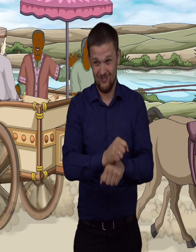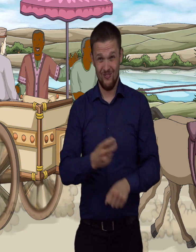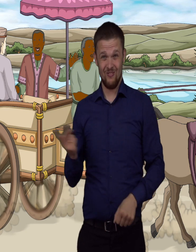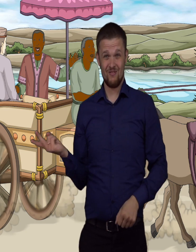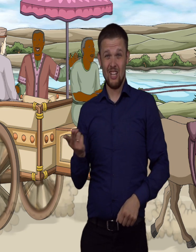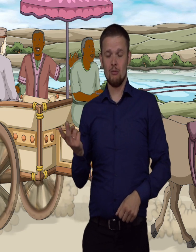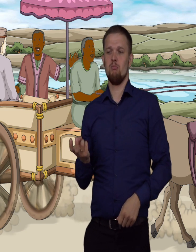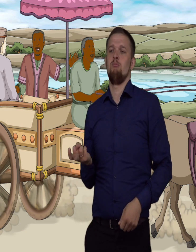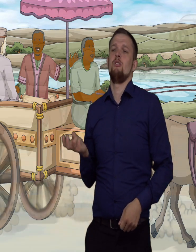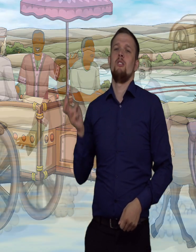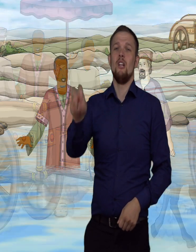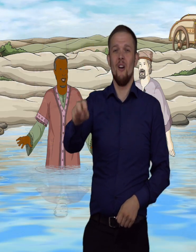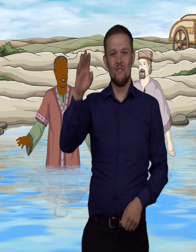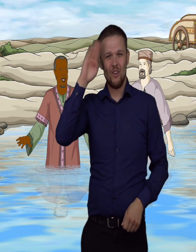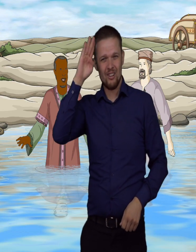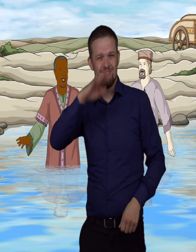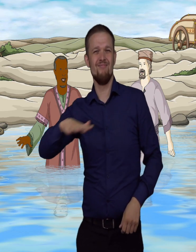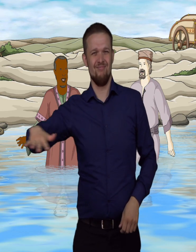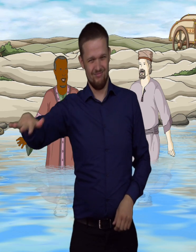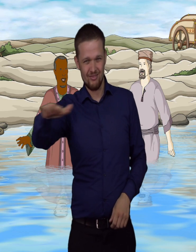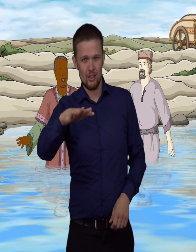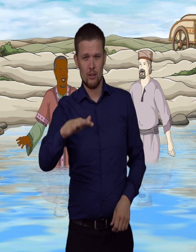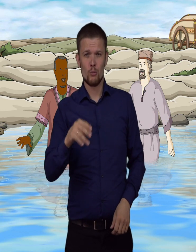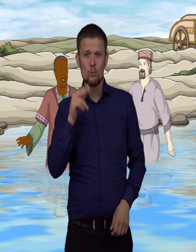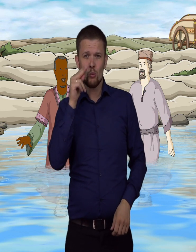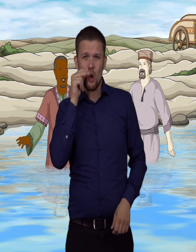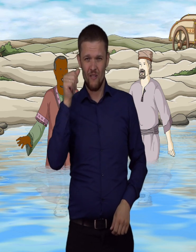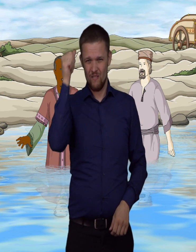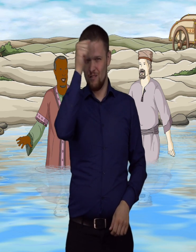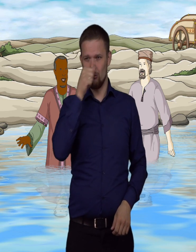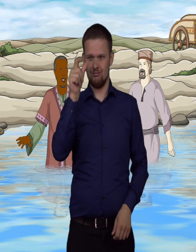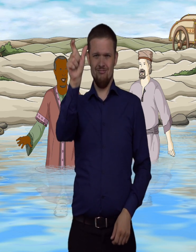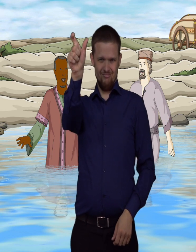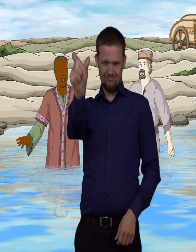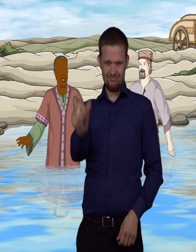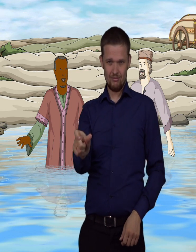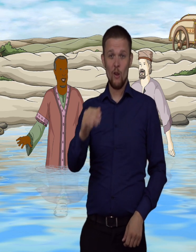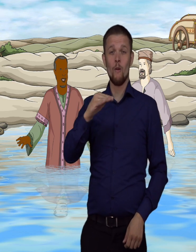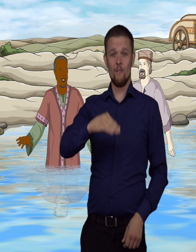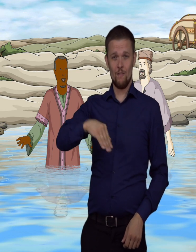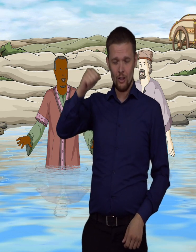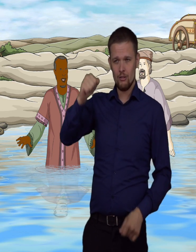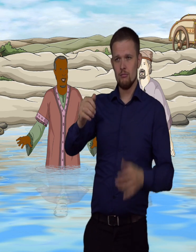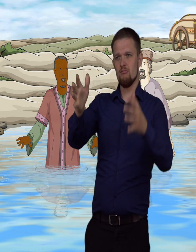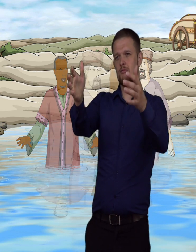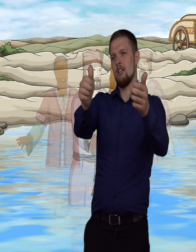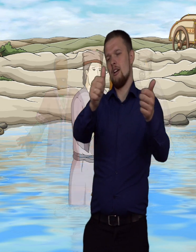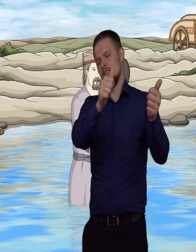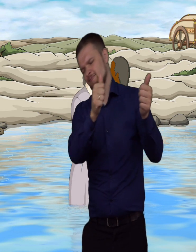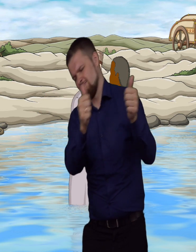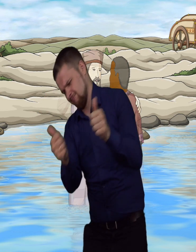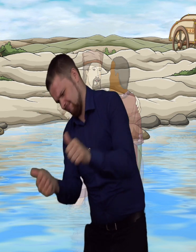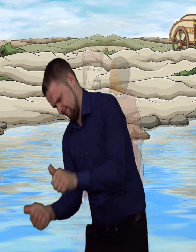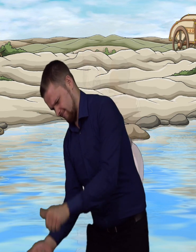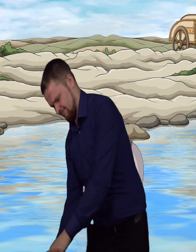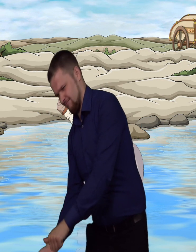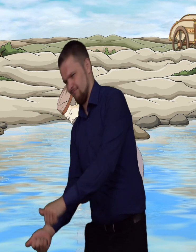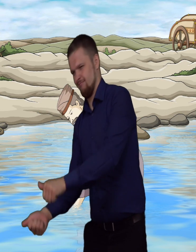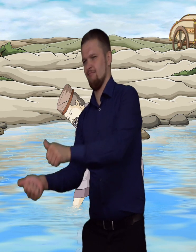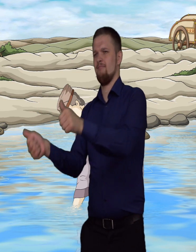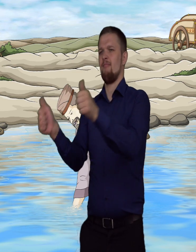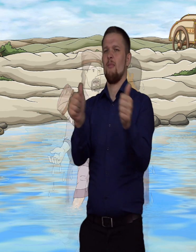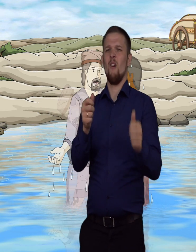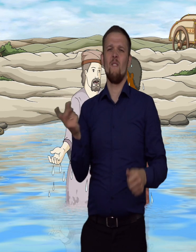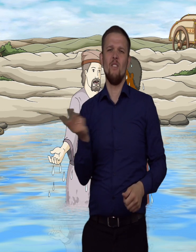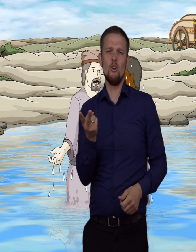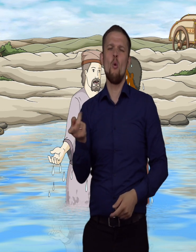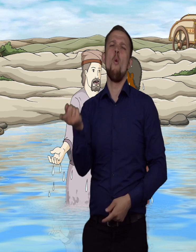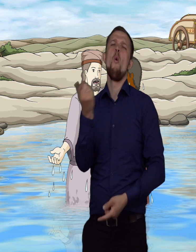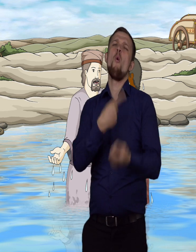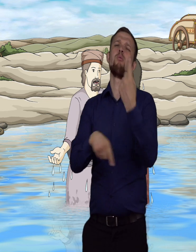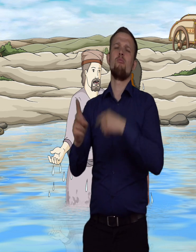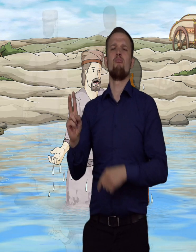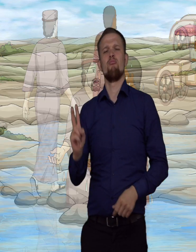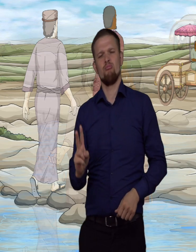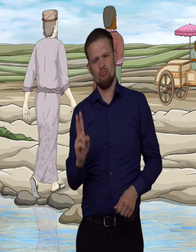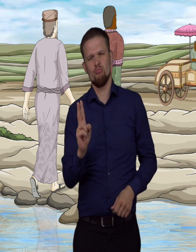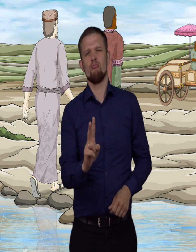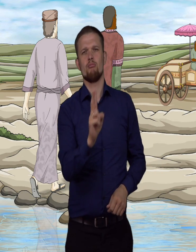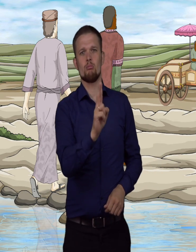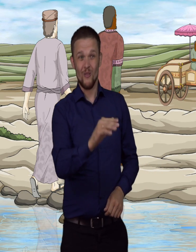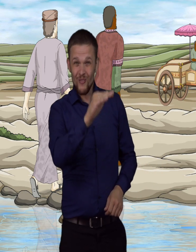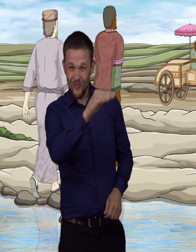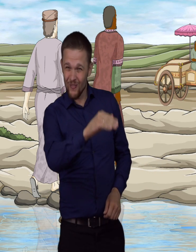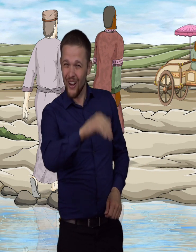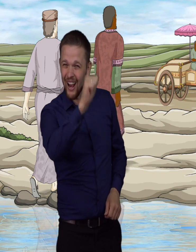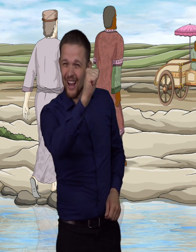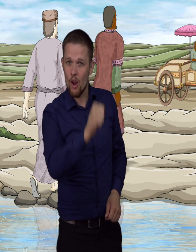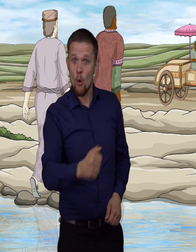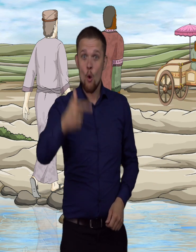Then both Philip and the eunuch went down into the water, and Philip baptized him.